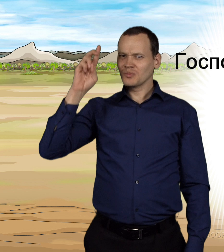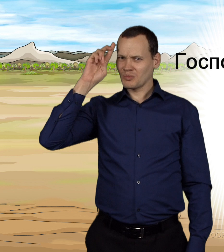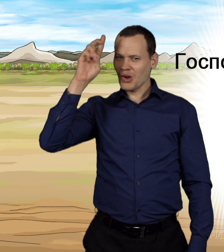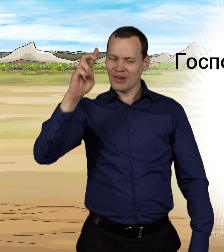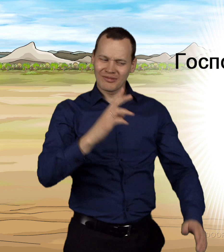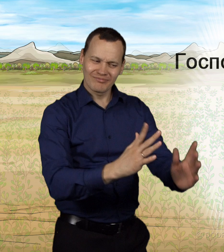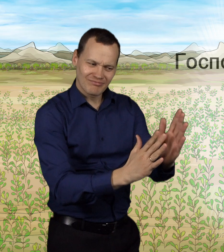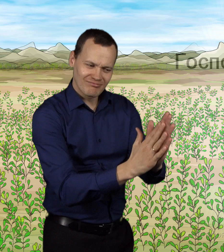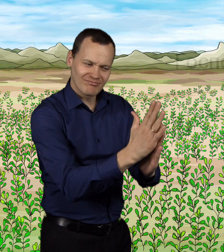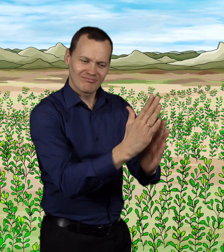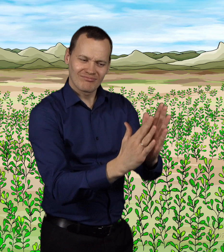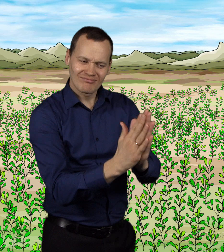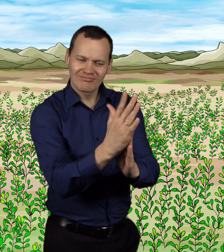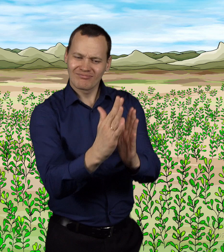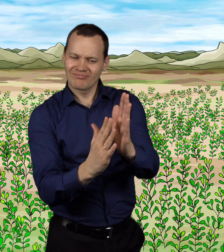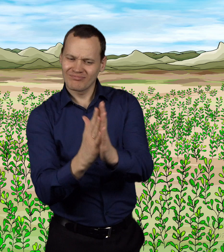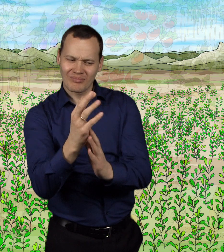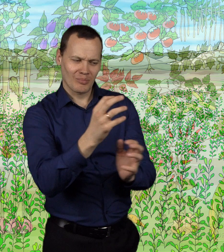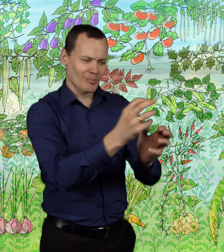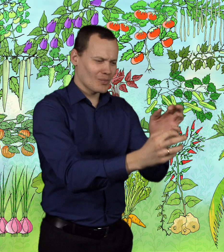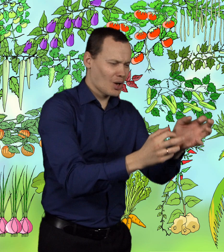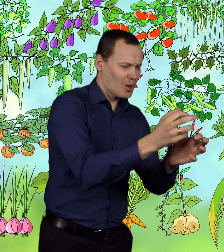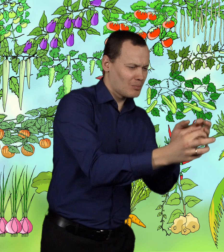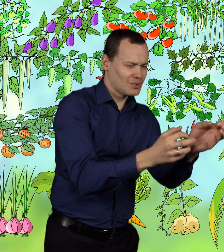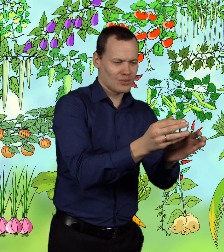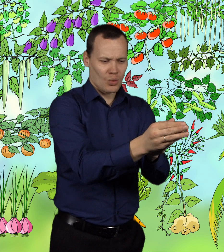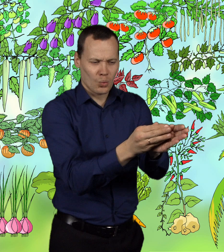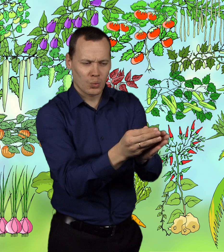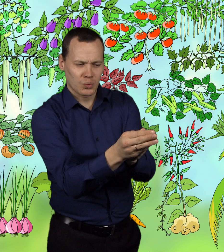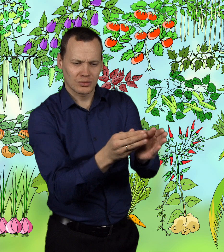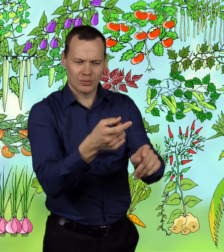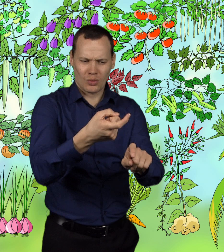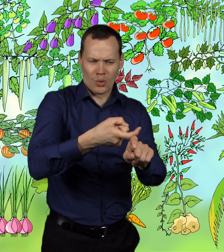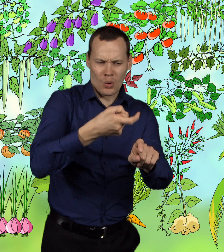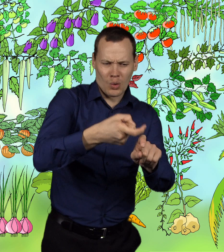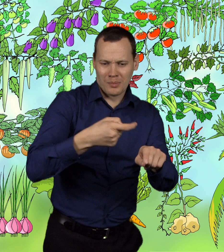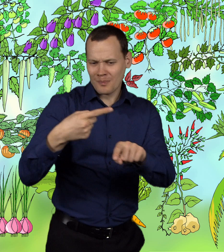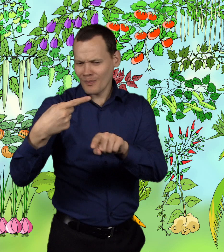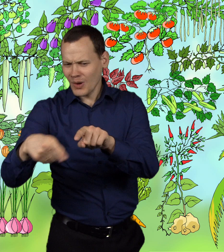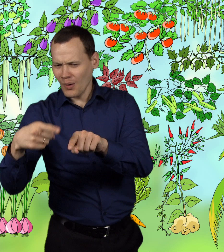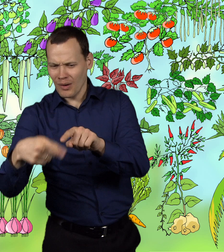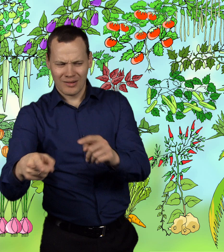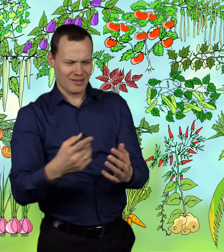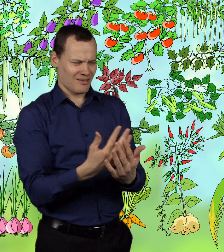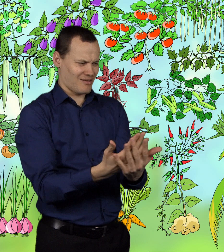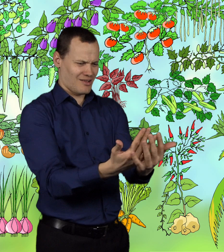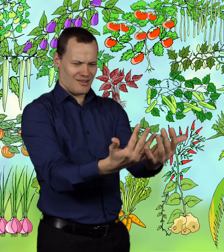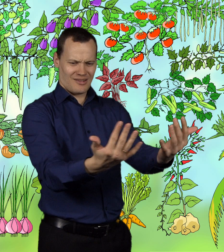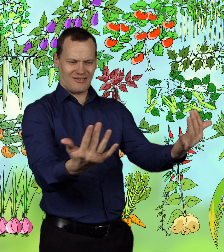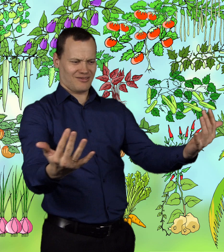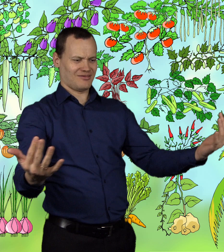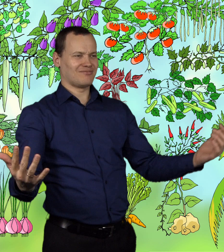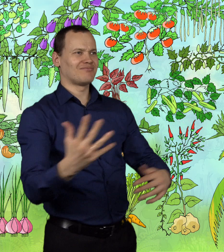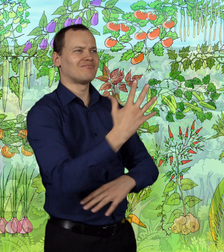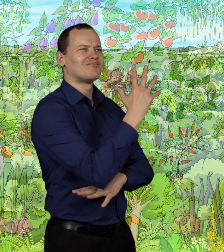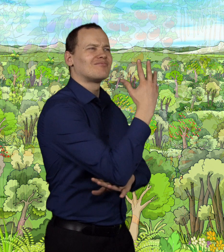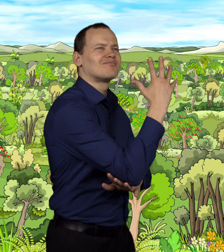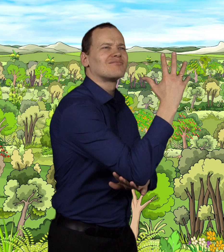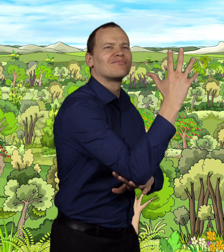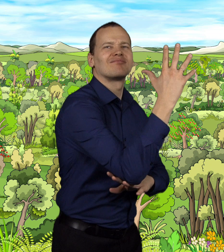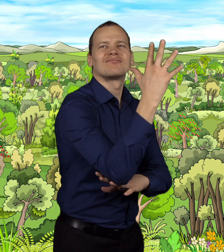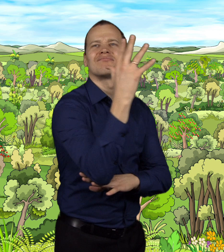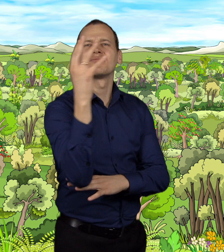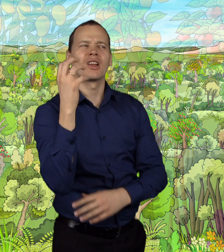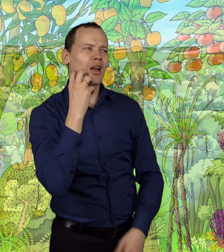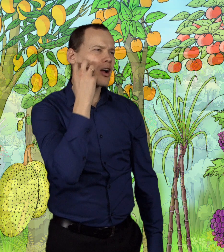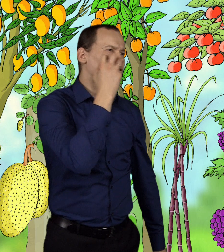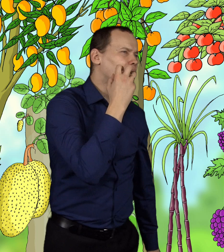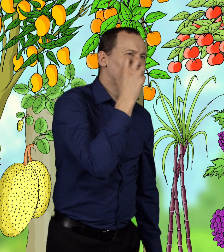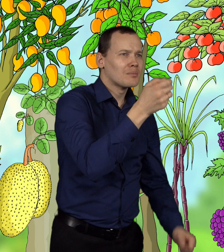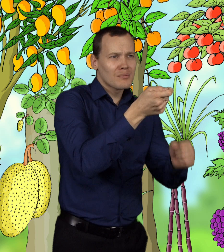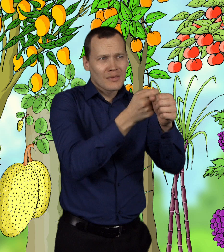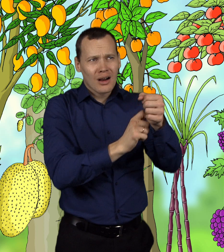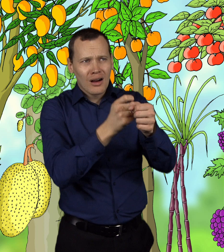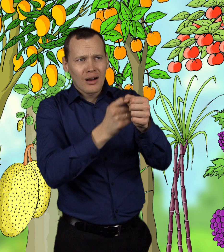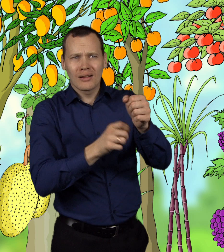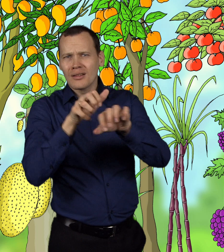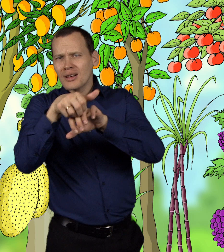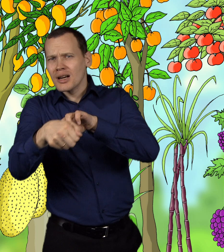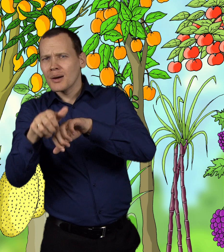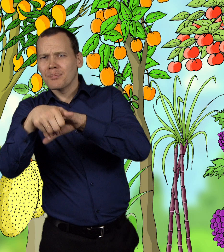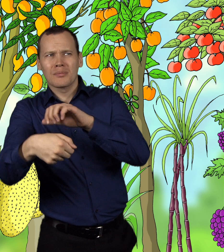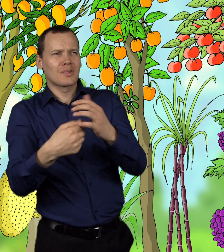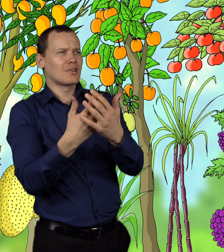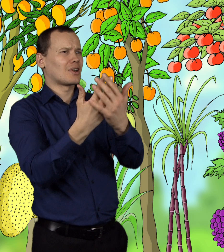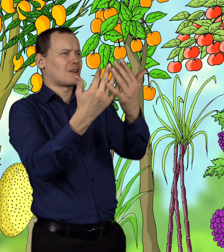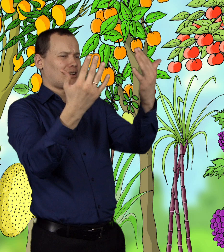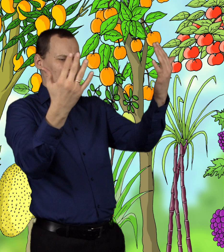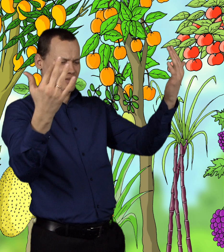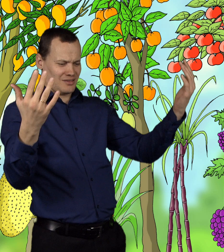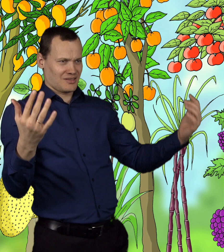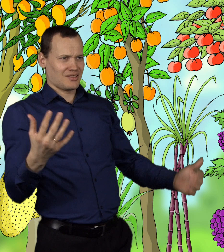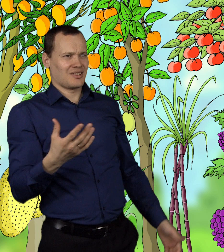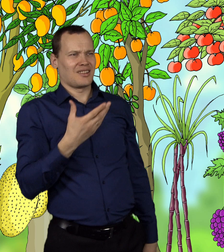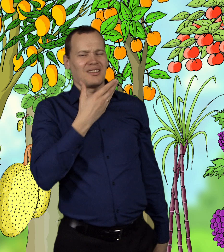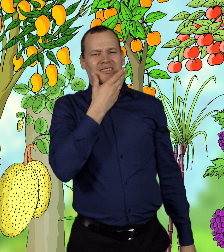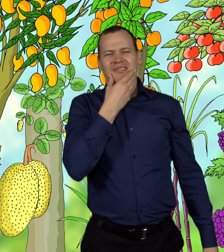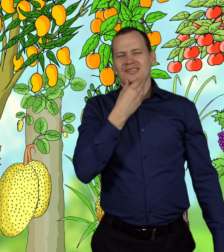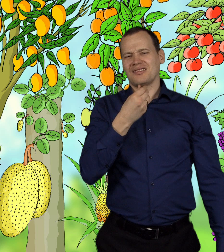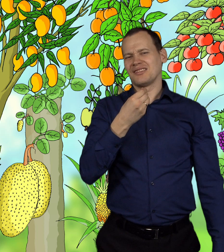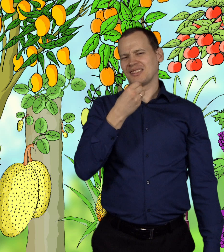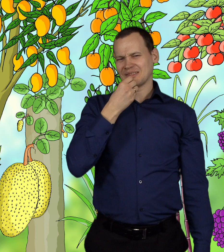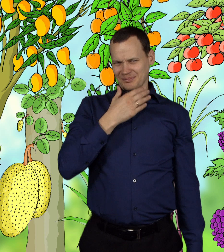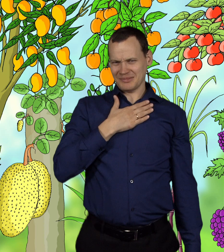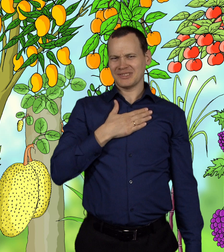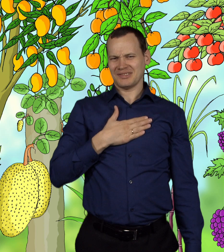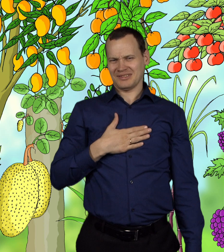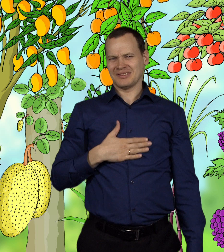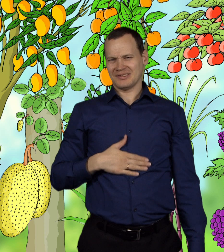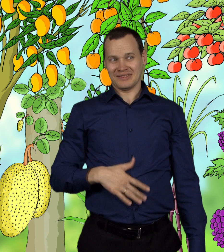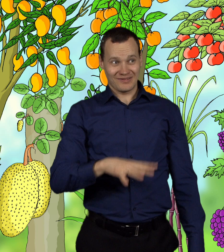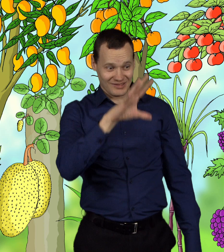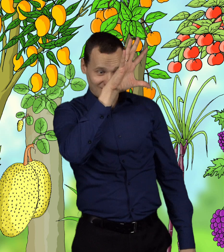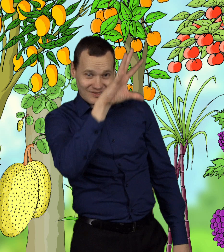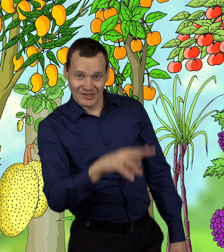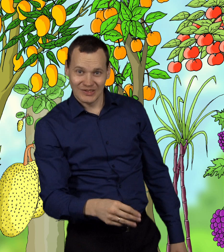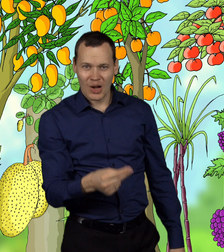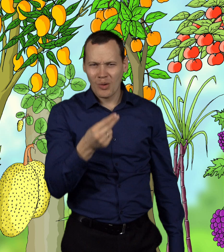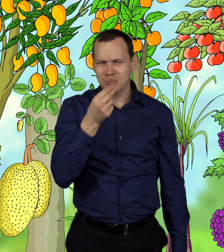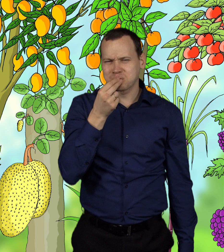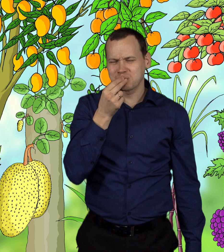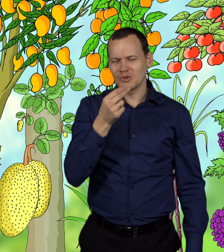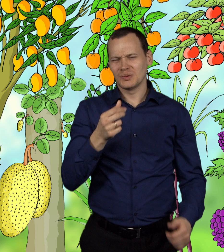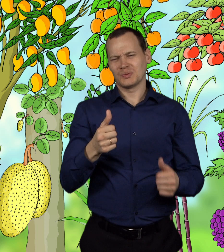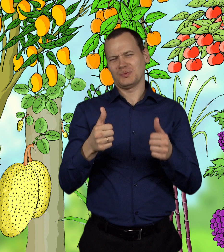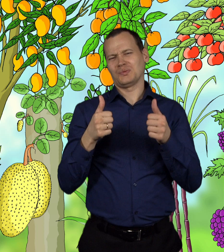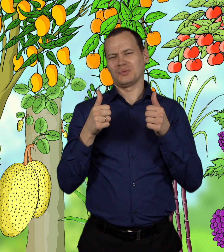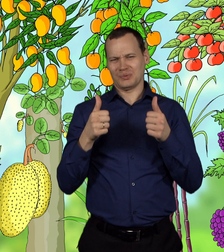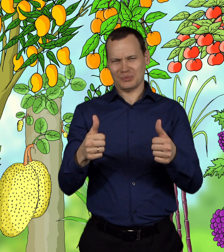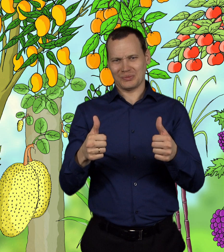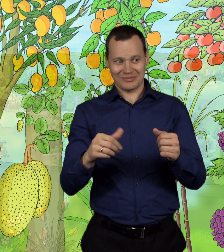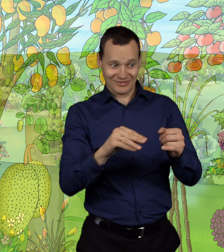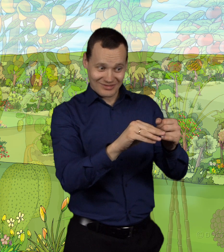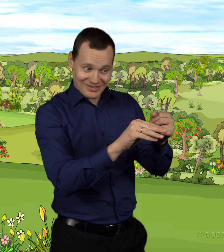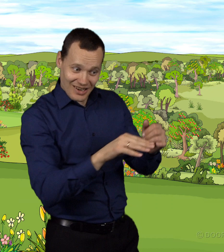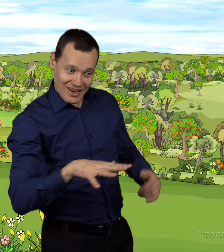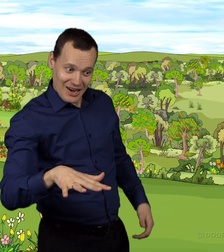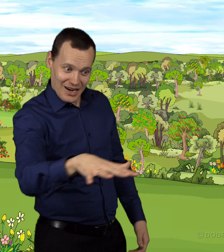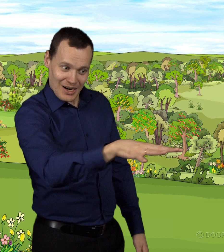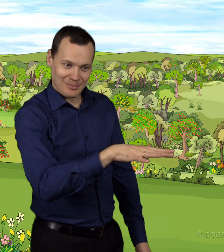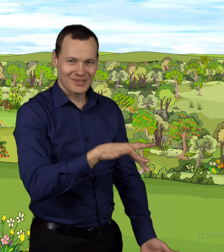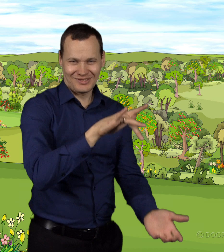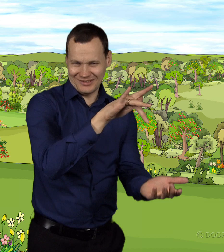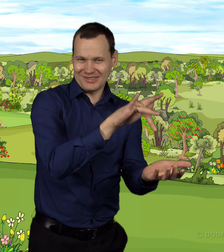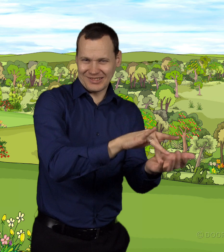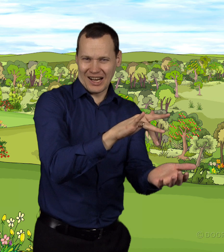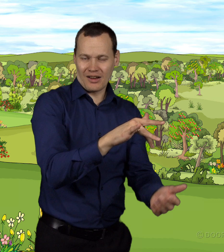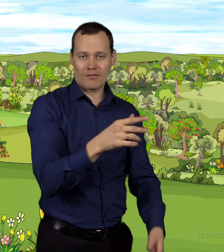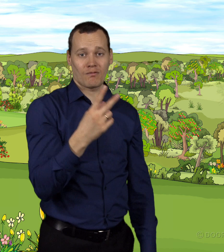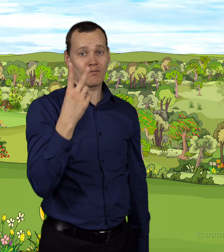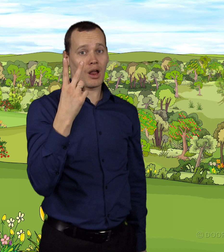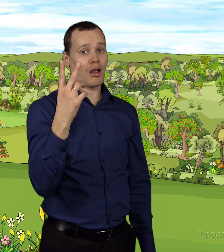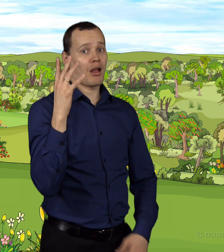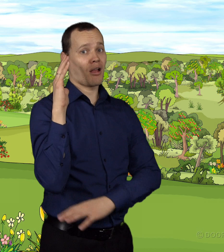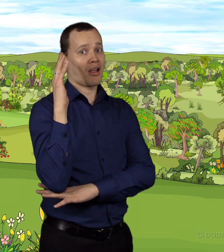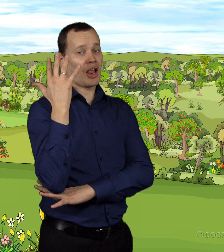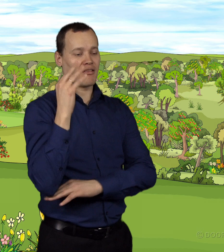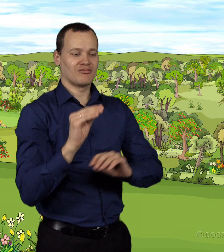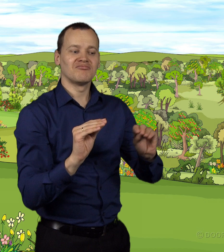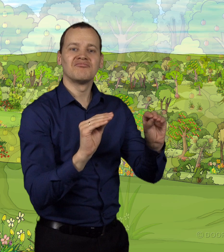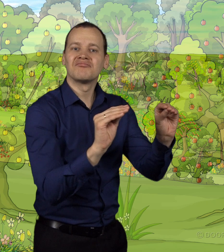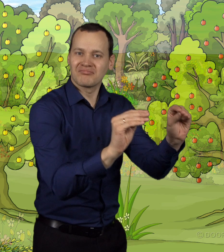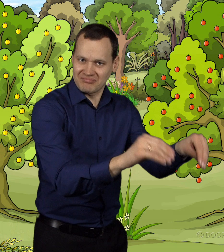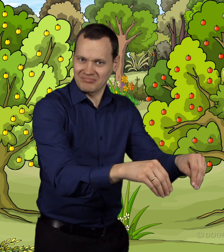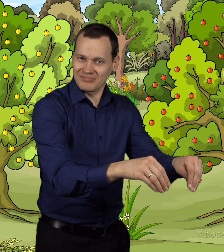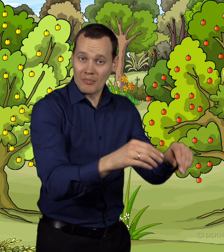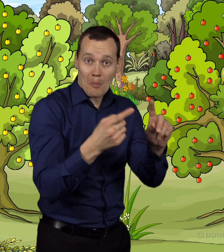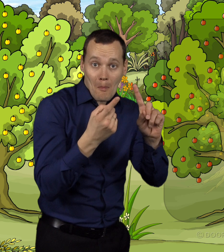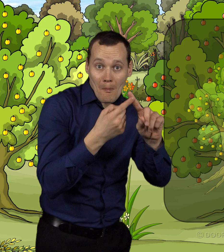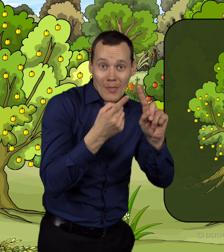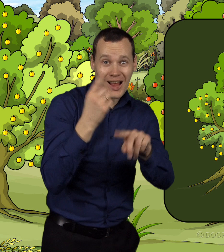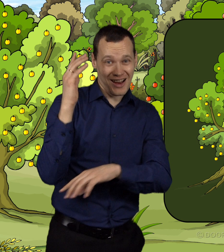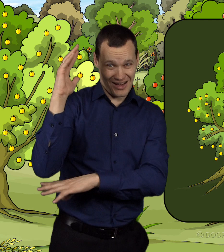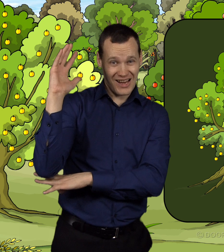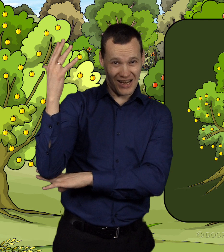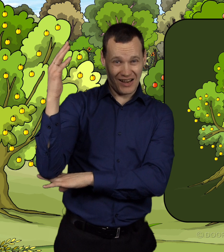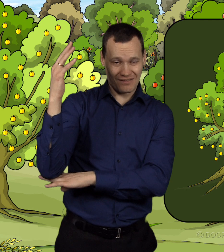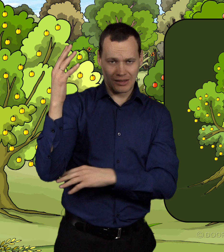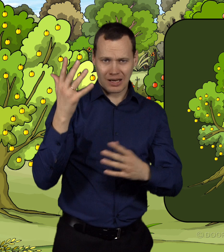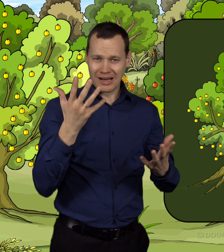Out of the ground the LORD God gave growth to every tree that is pleasing to the eye and good for food.